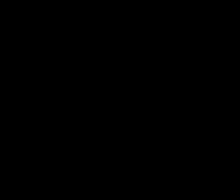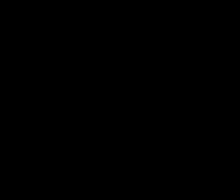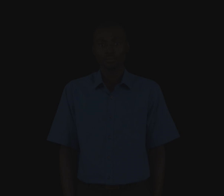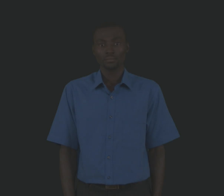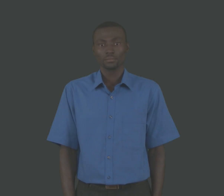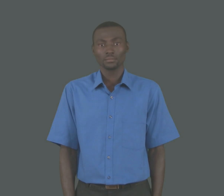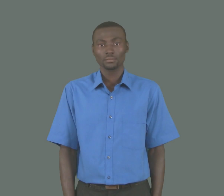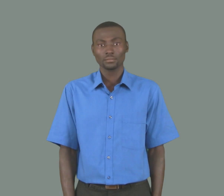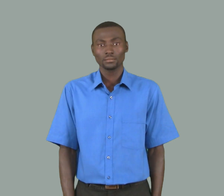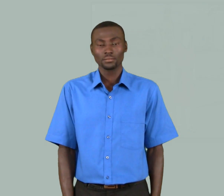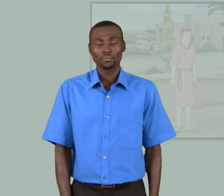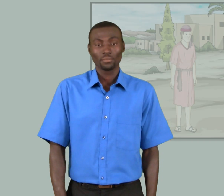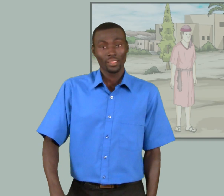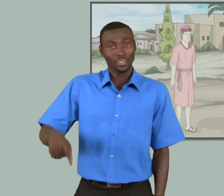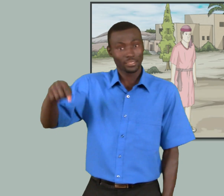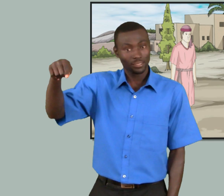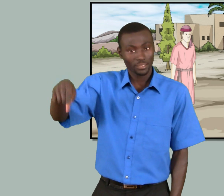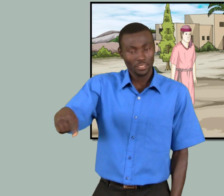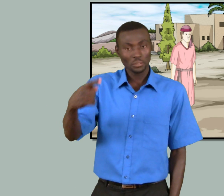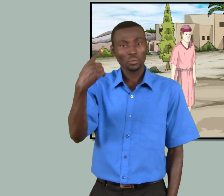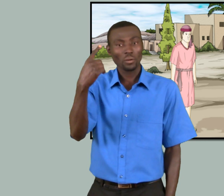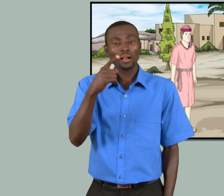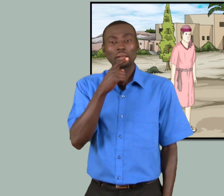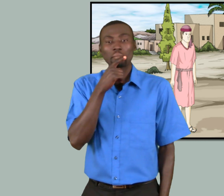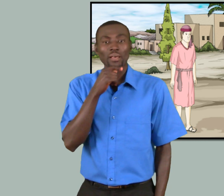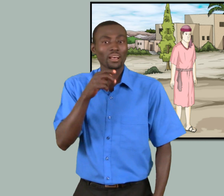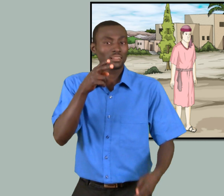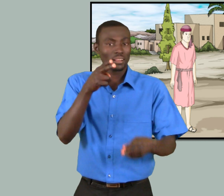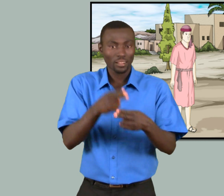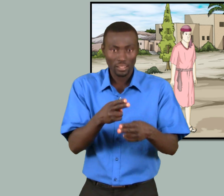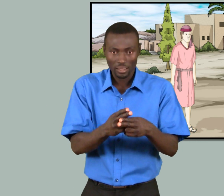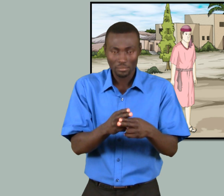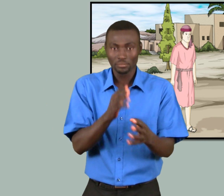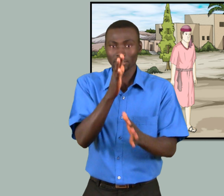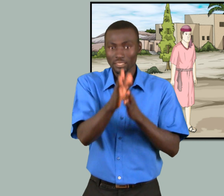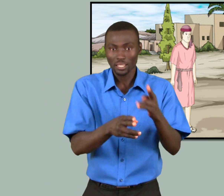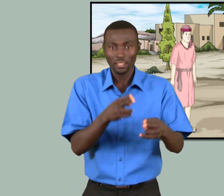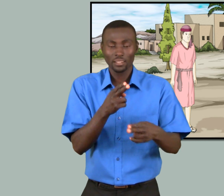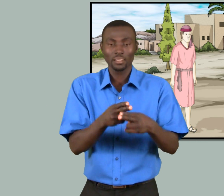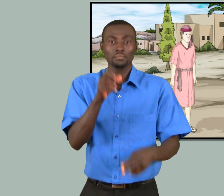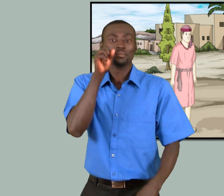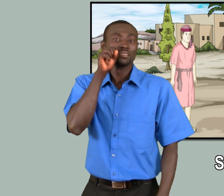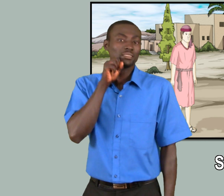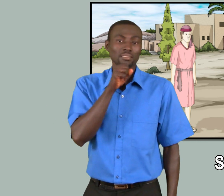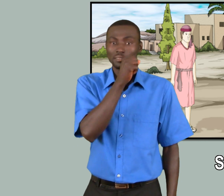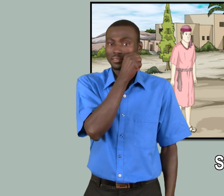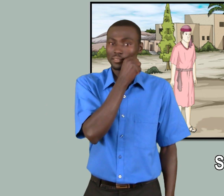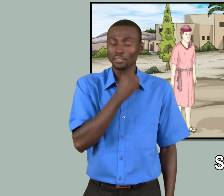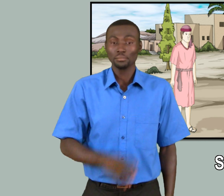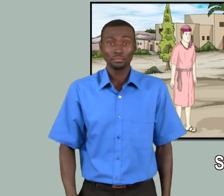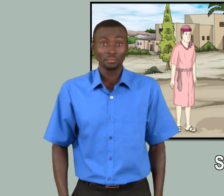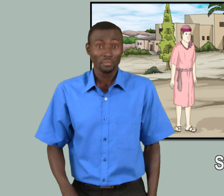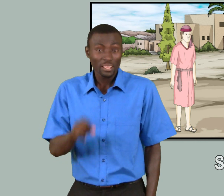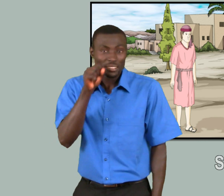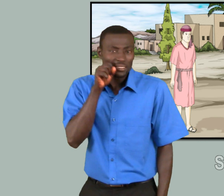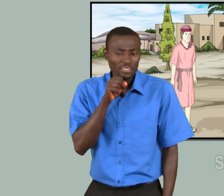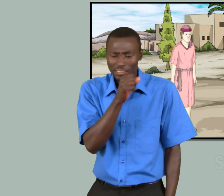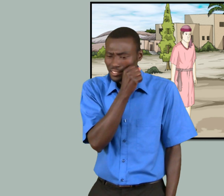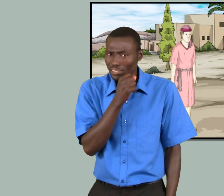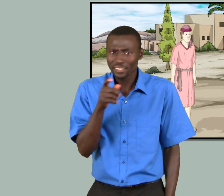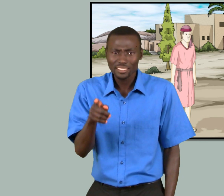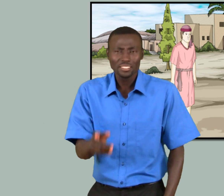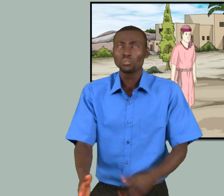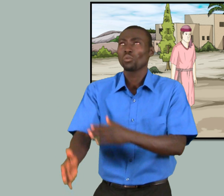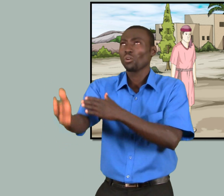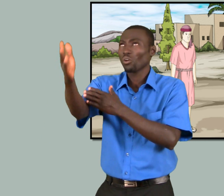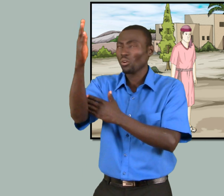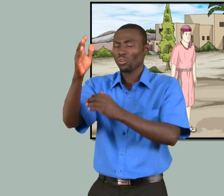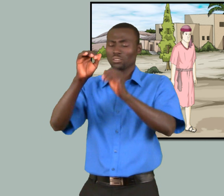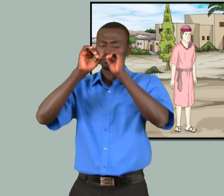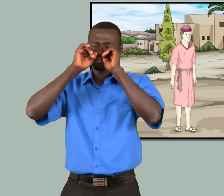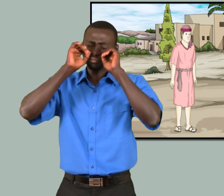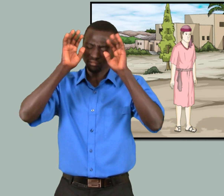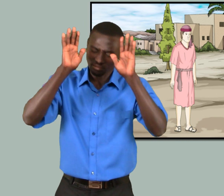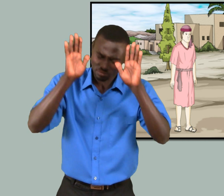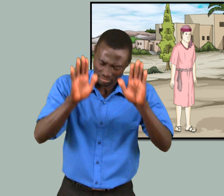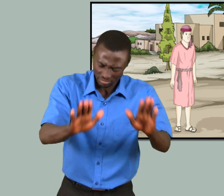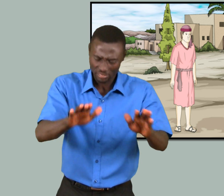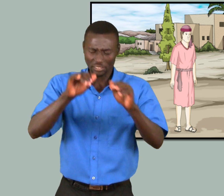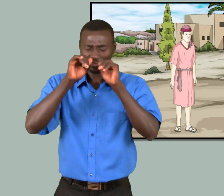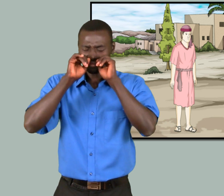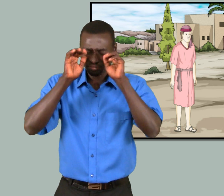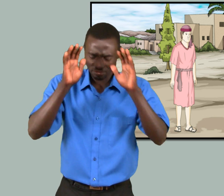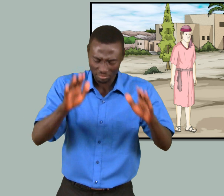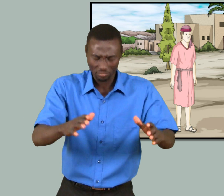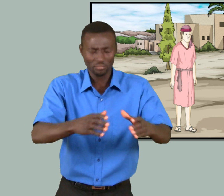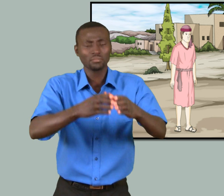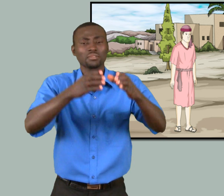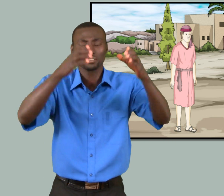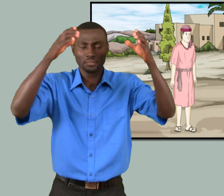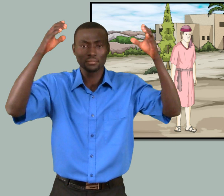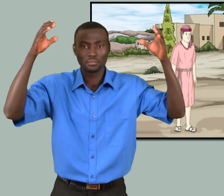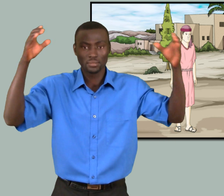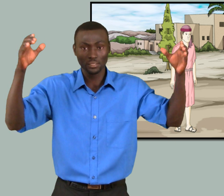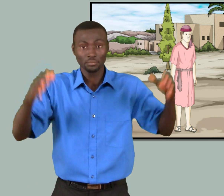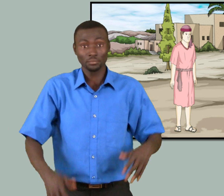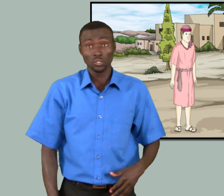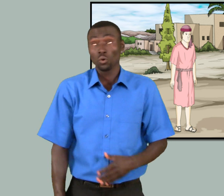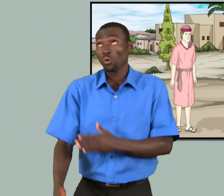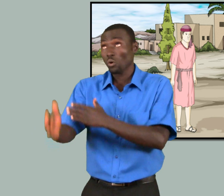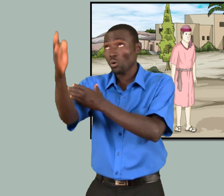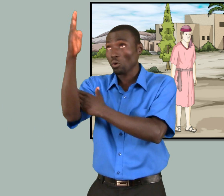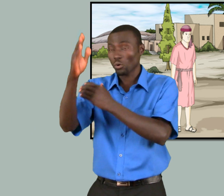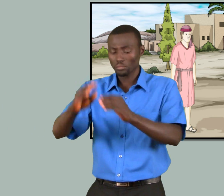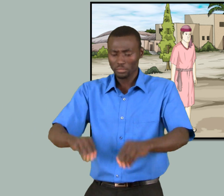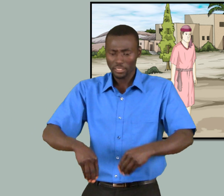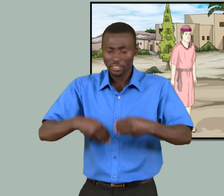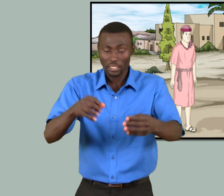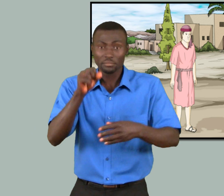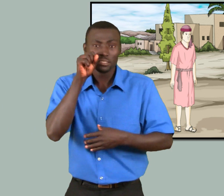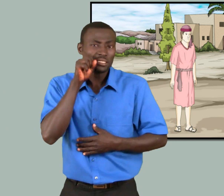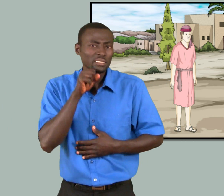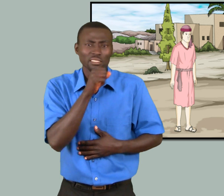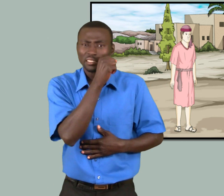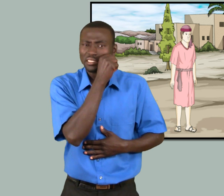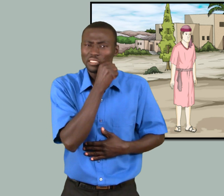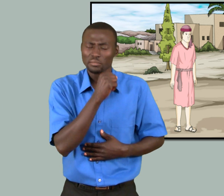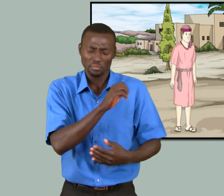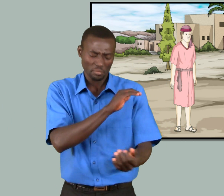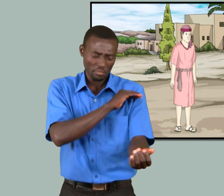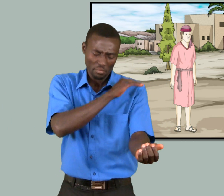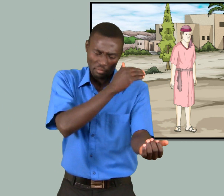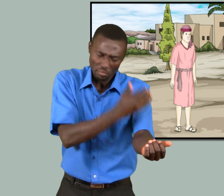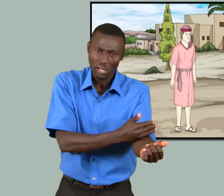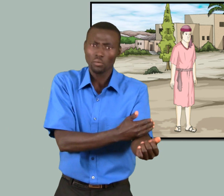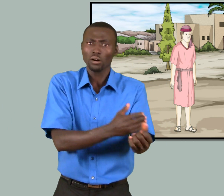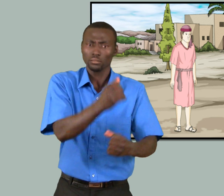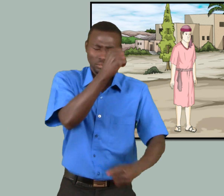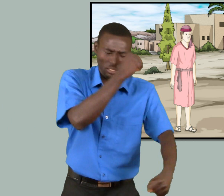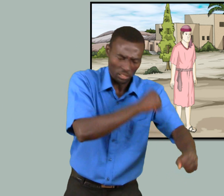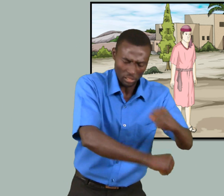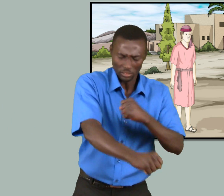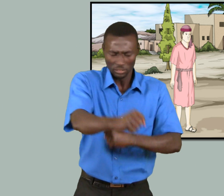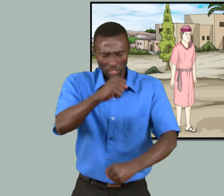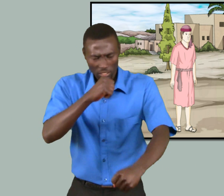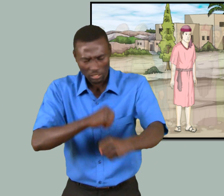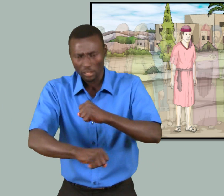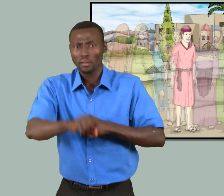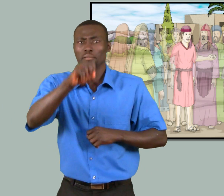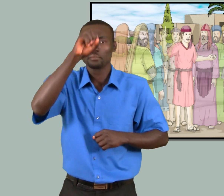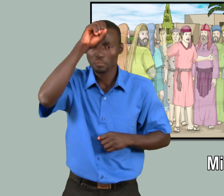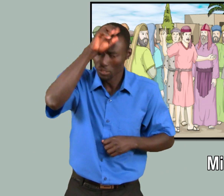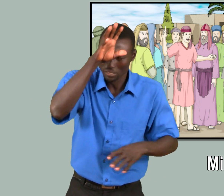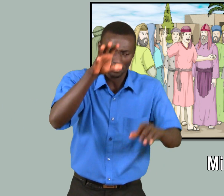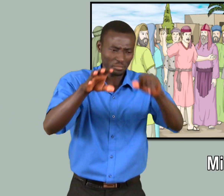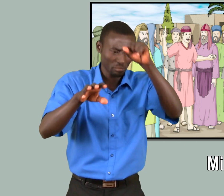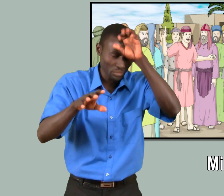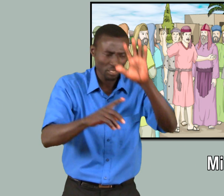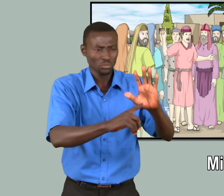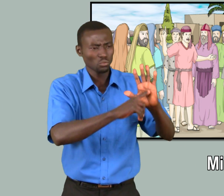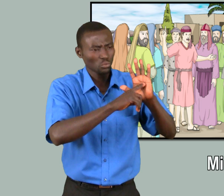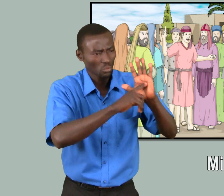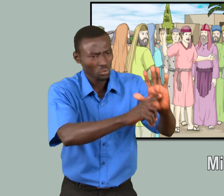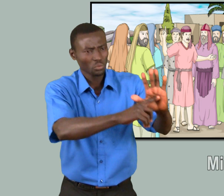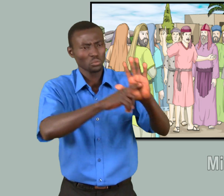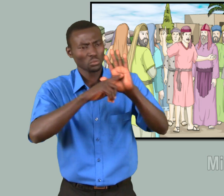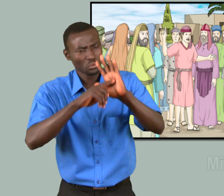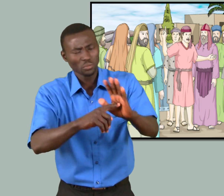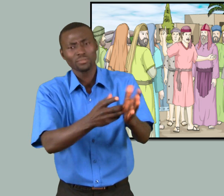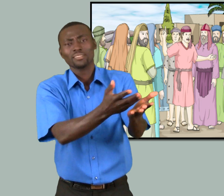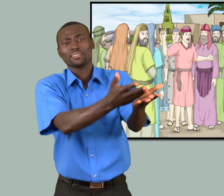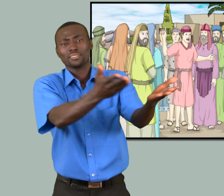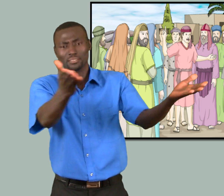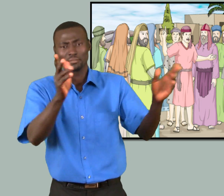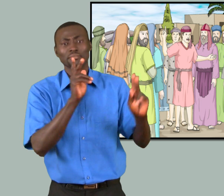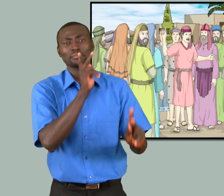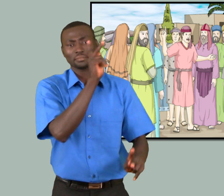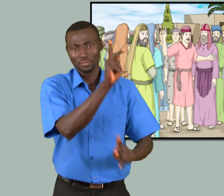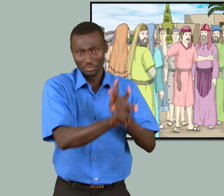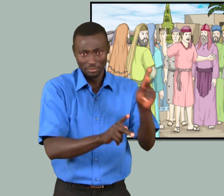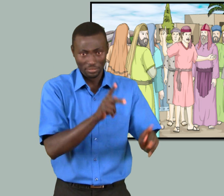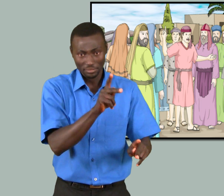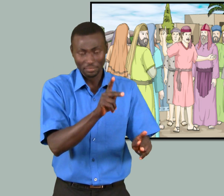Now Stephen, who was full of grace and power, was performing great wonders and signs among the people.